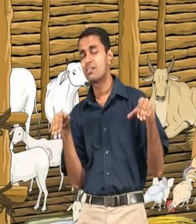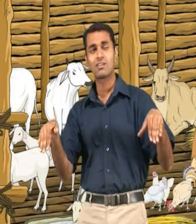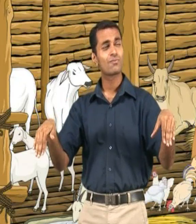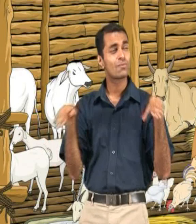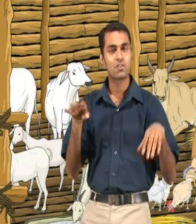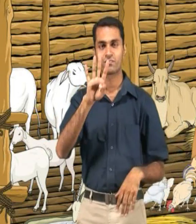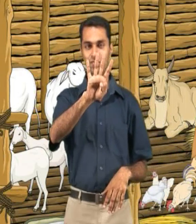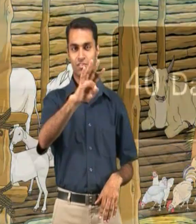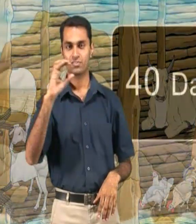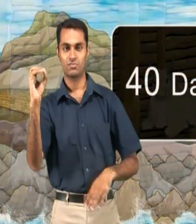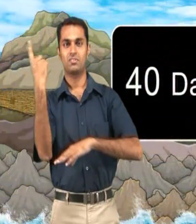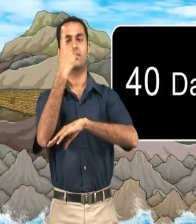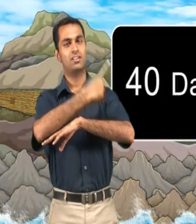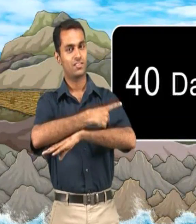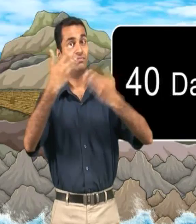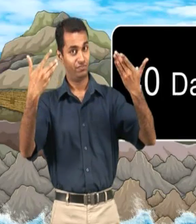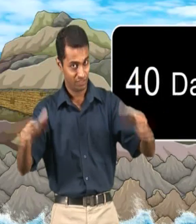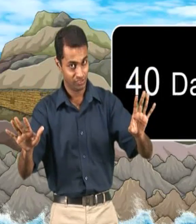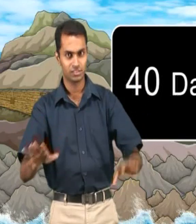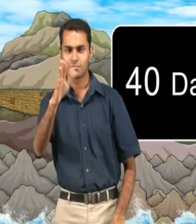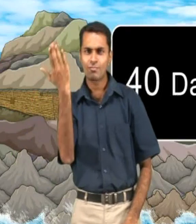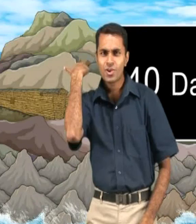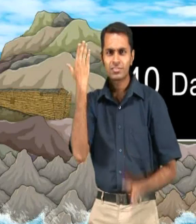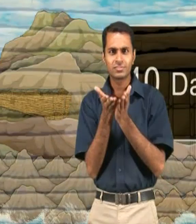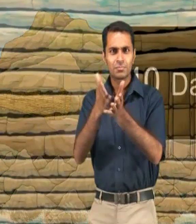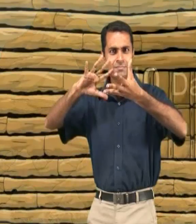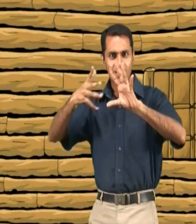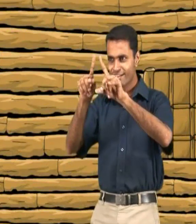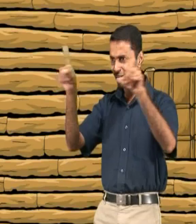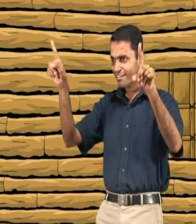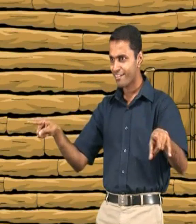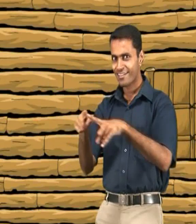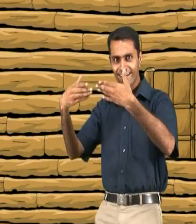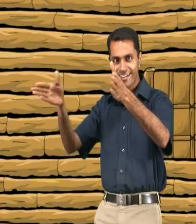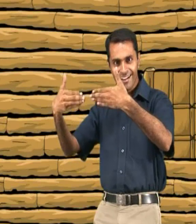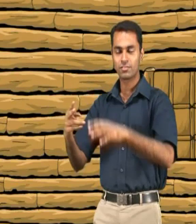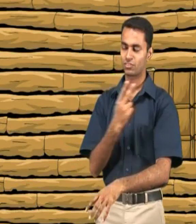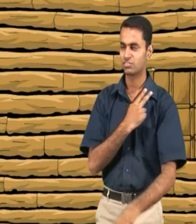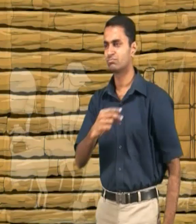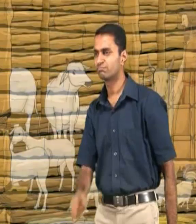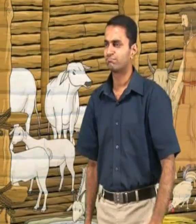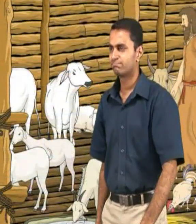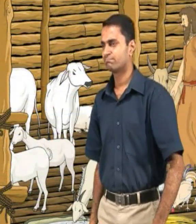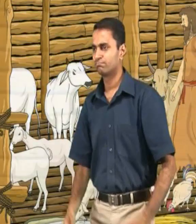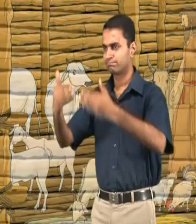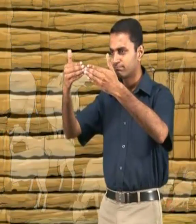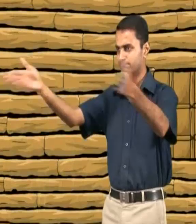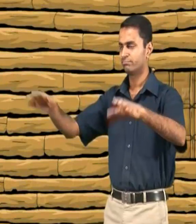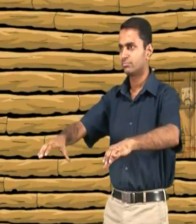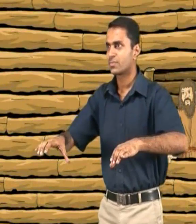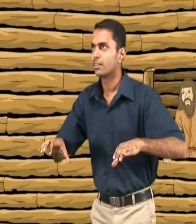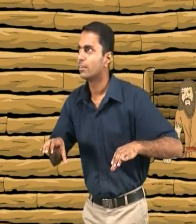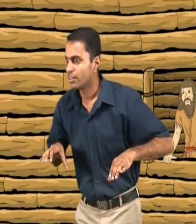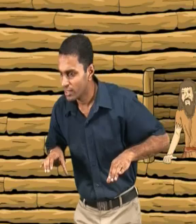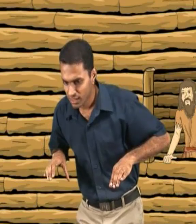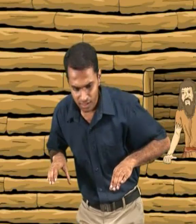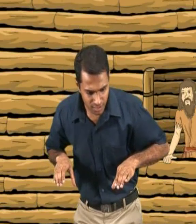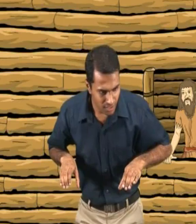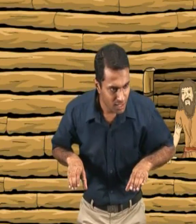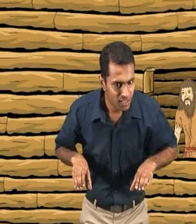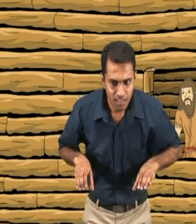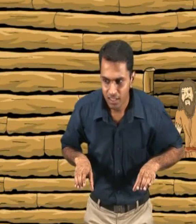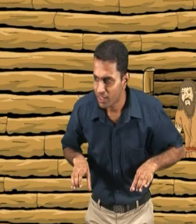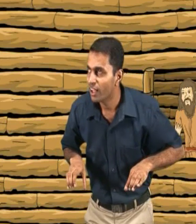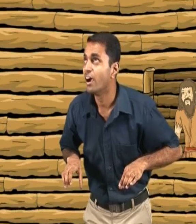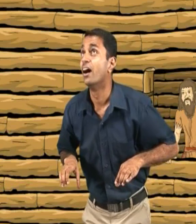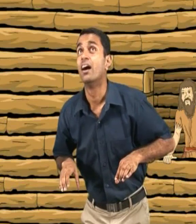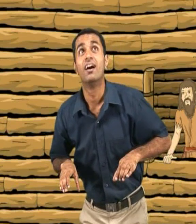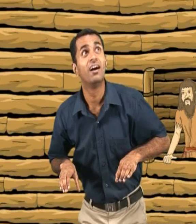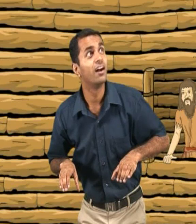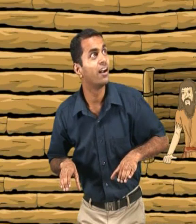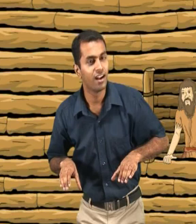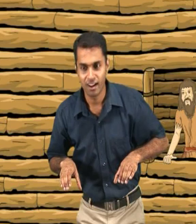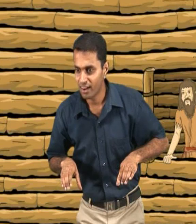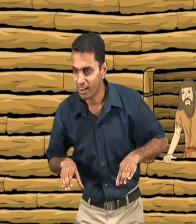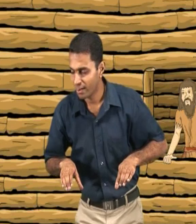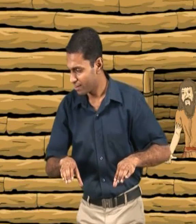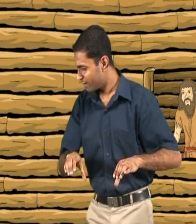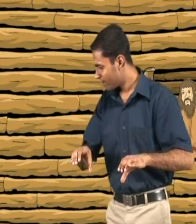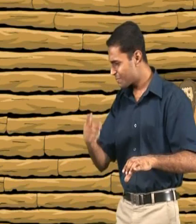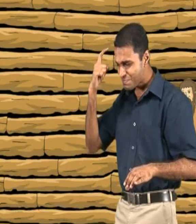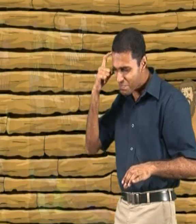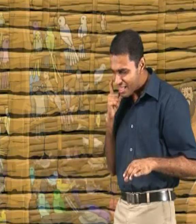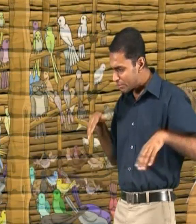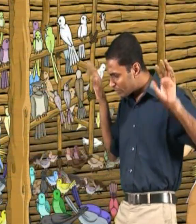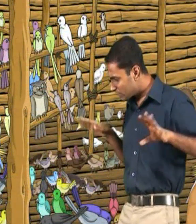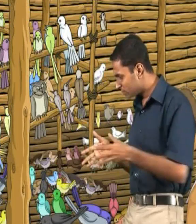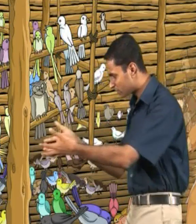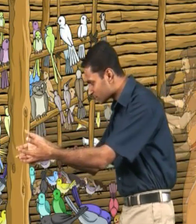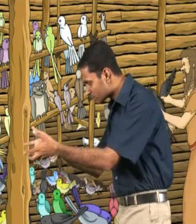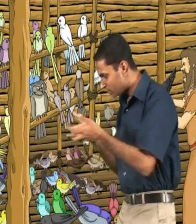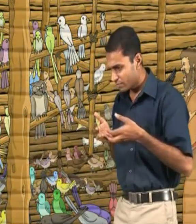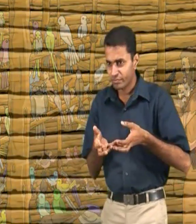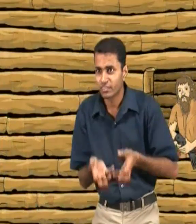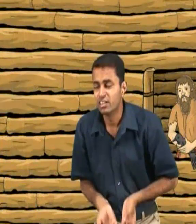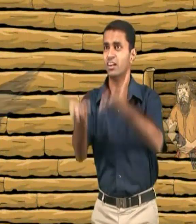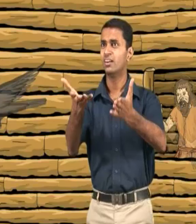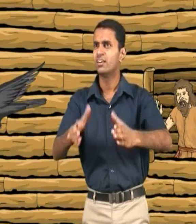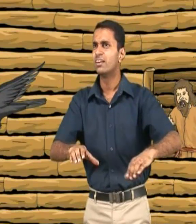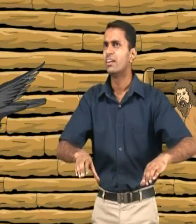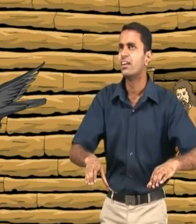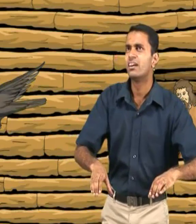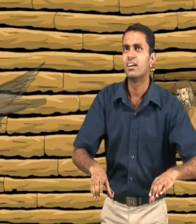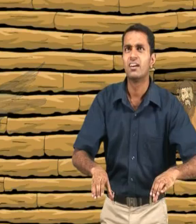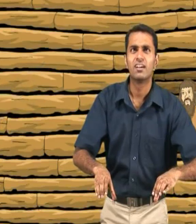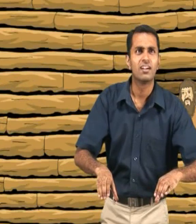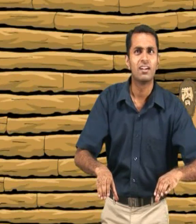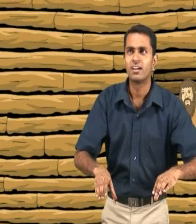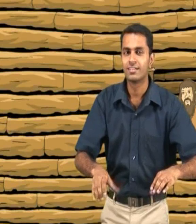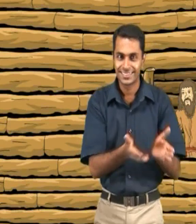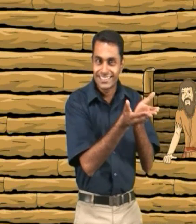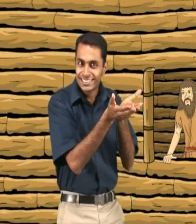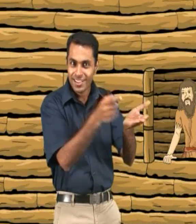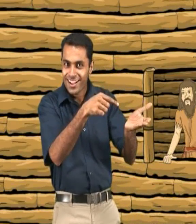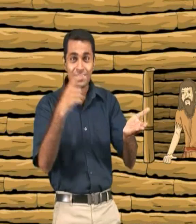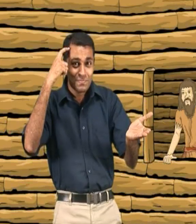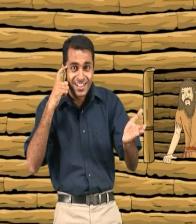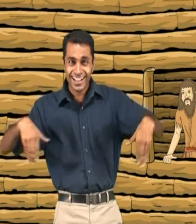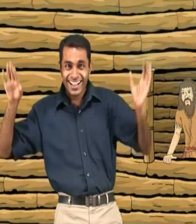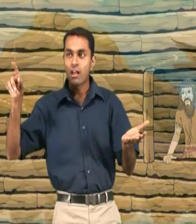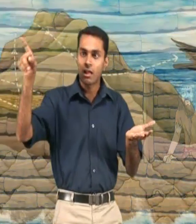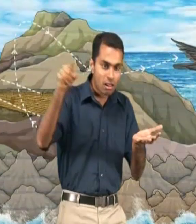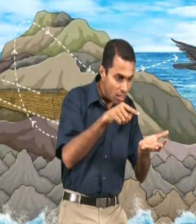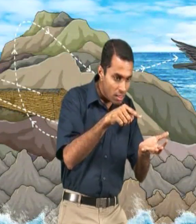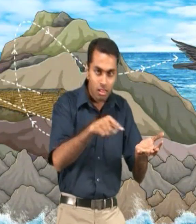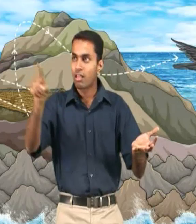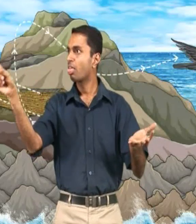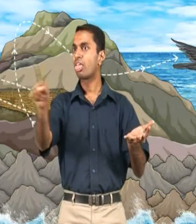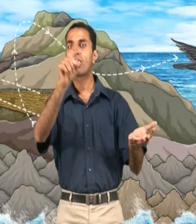After forty days Noah opened the window he had made in the ark and sent out a raven.